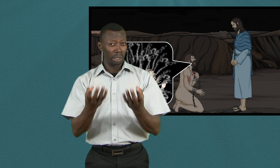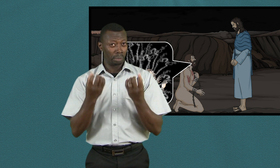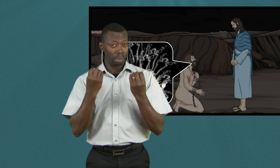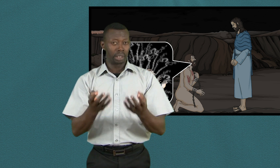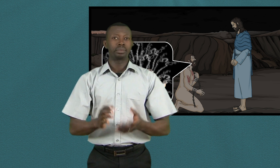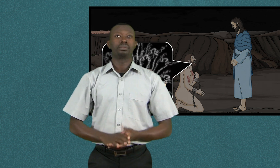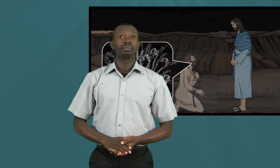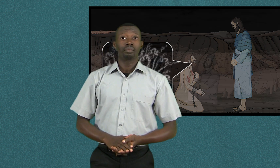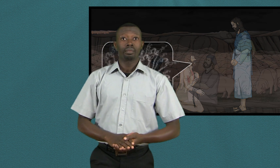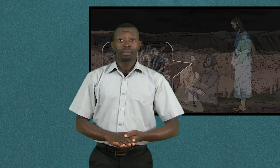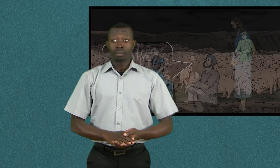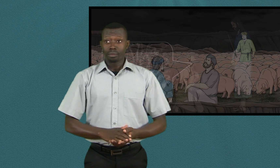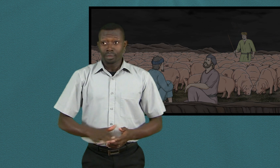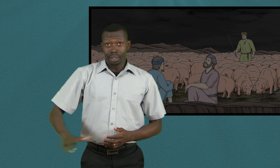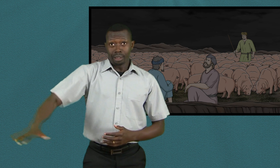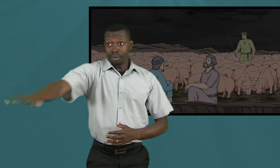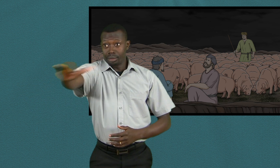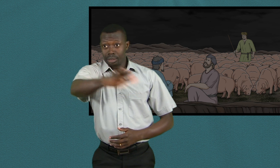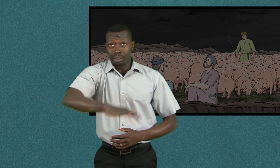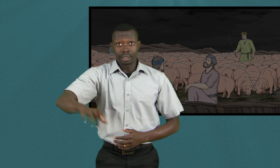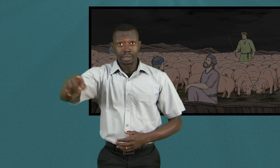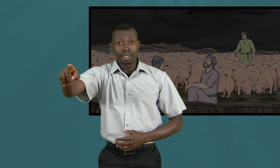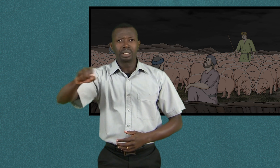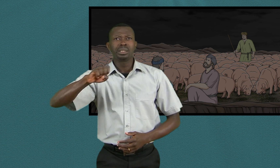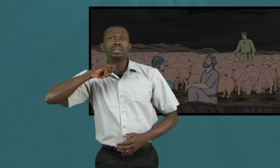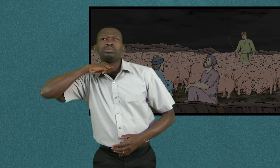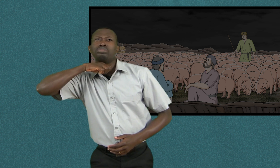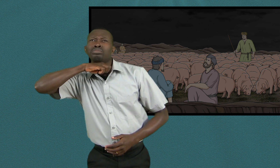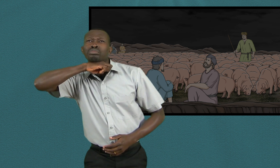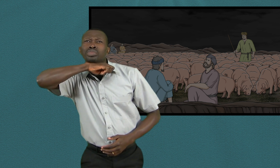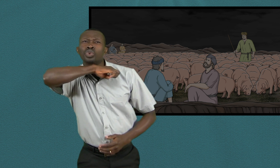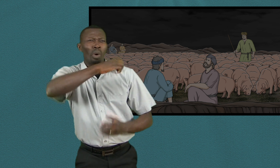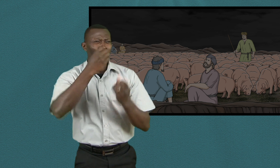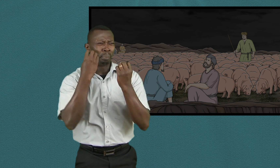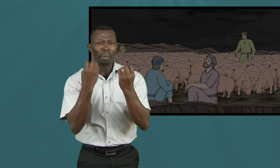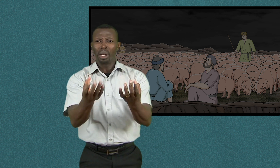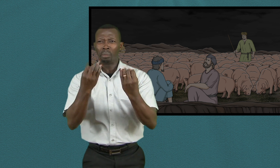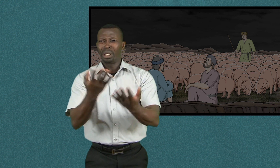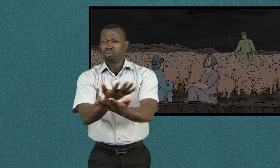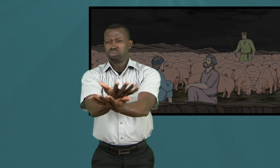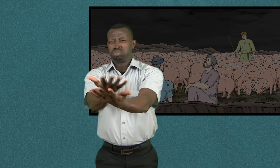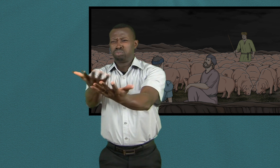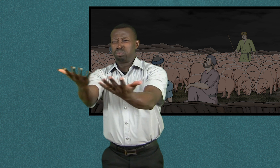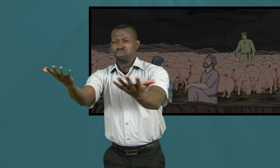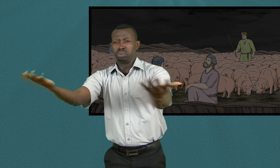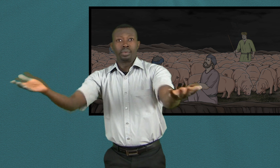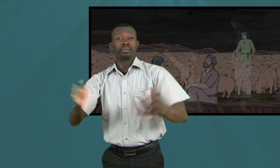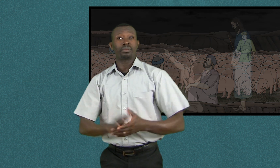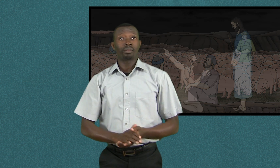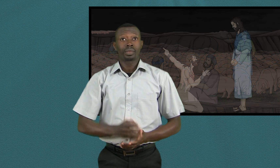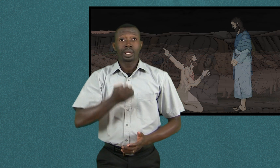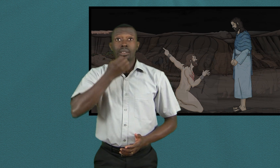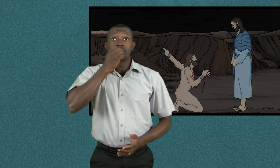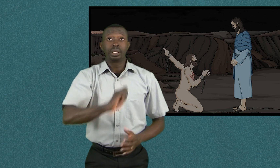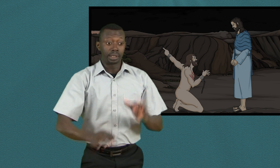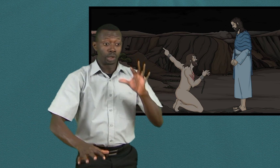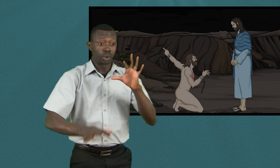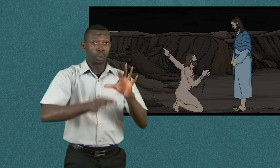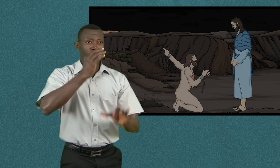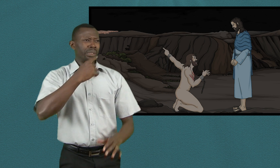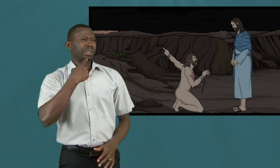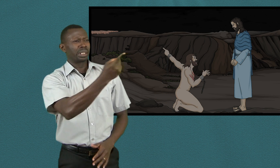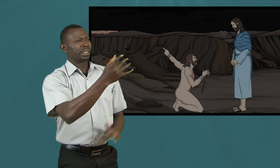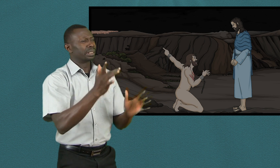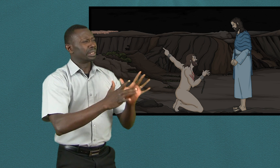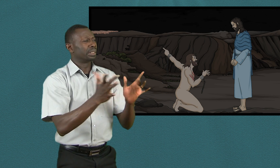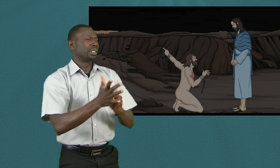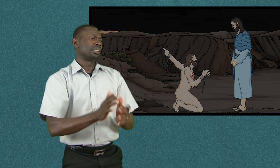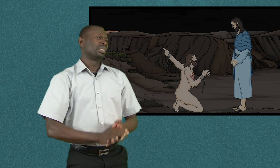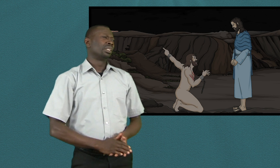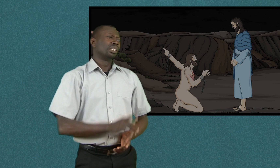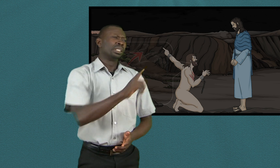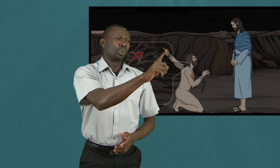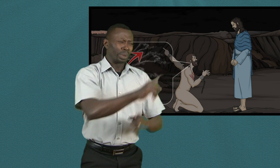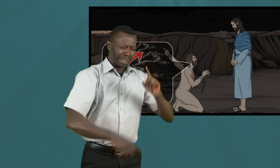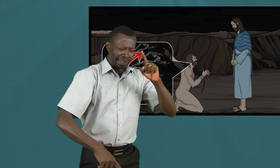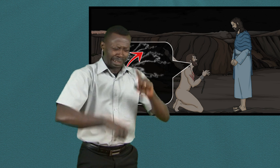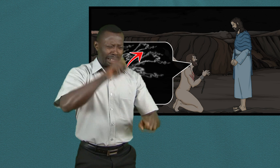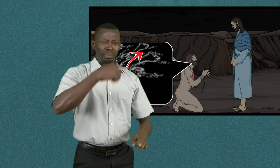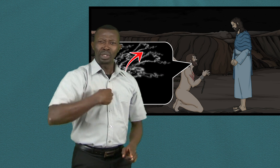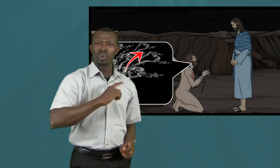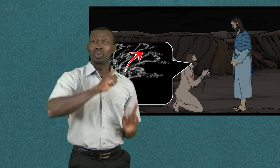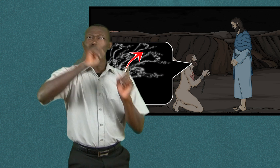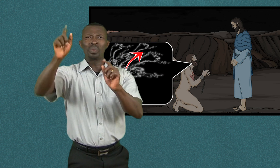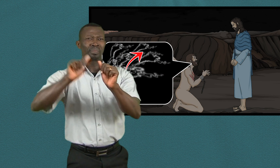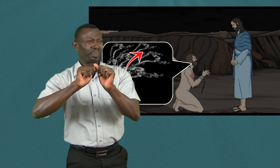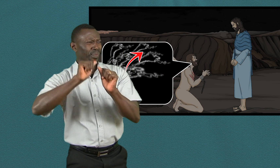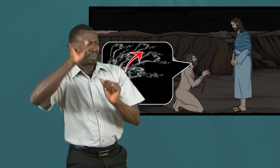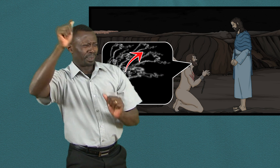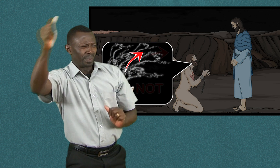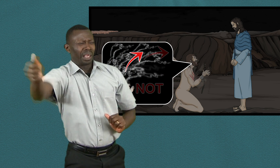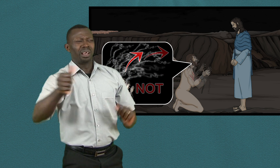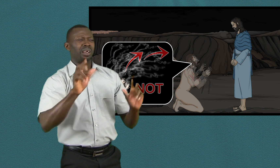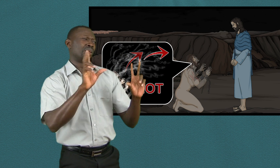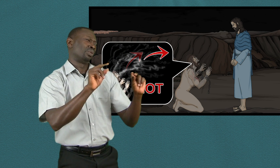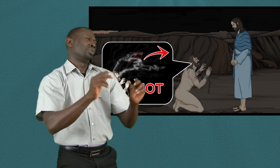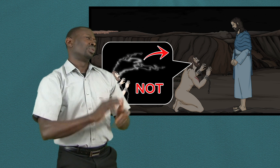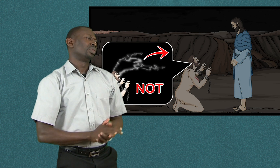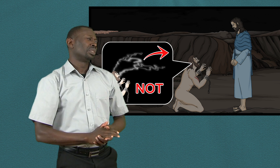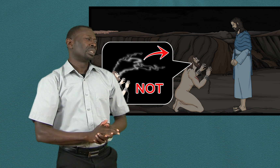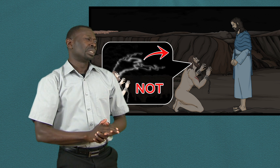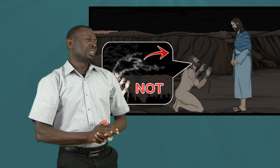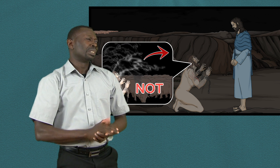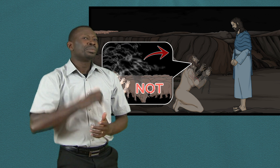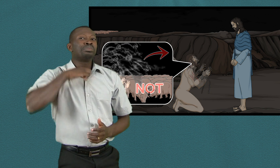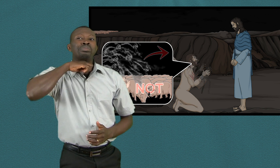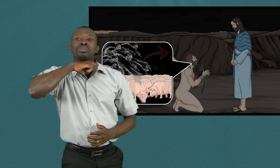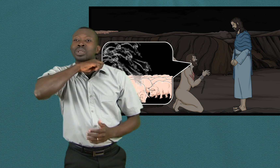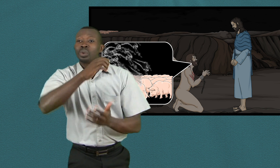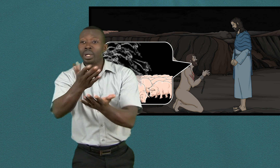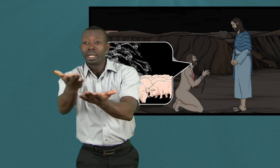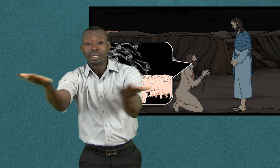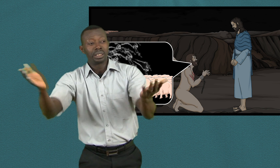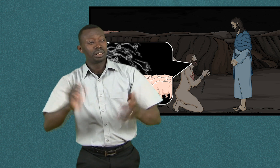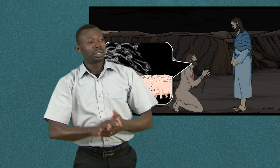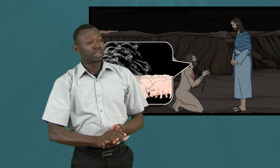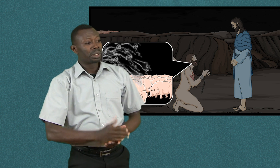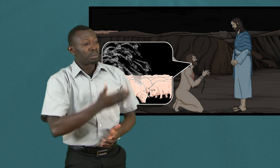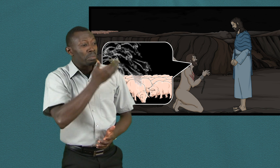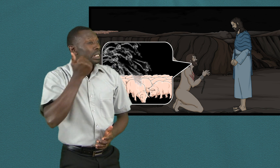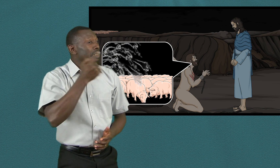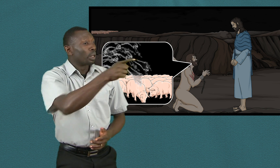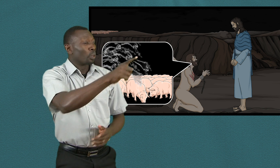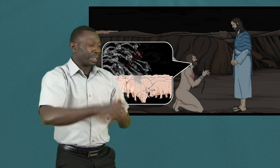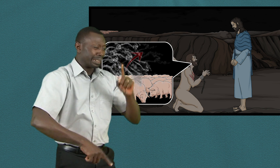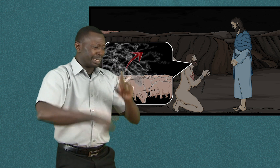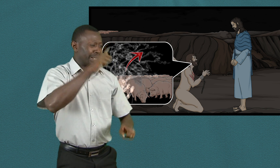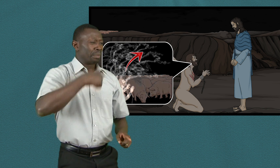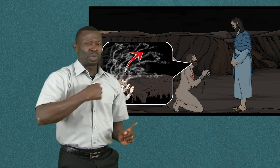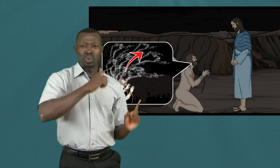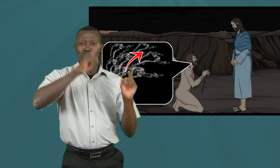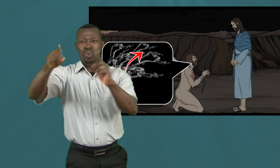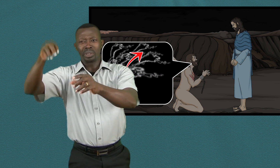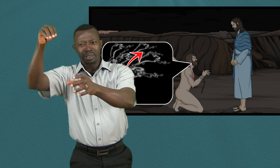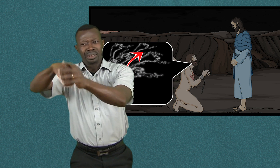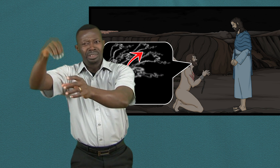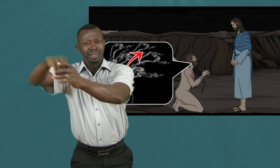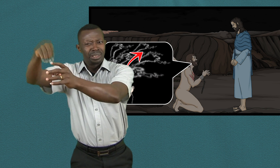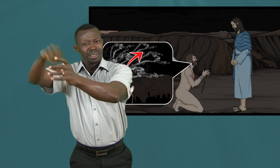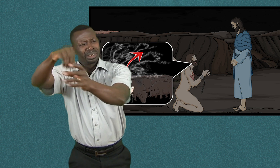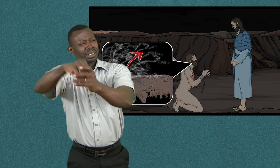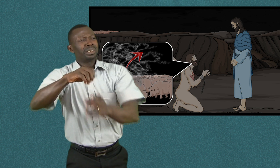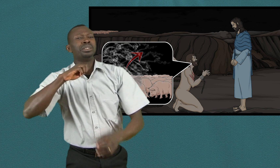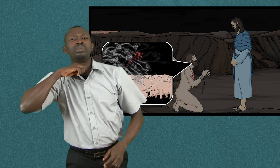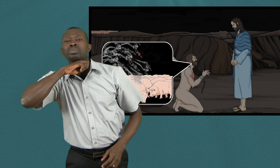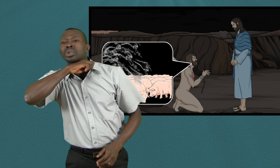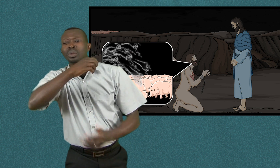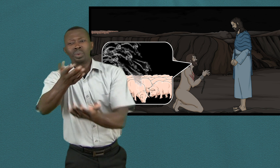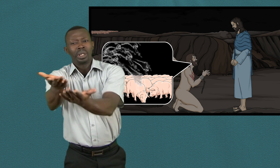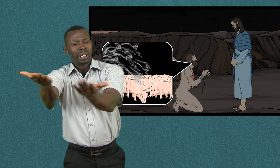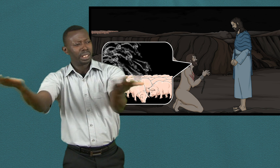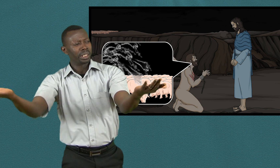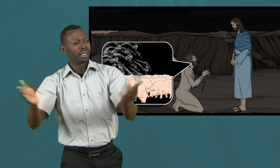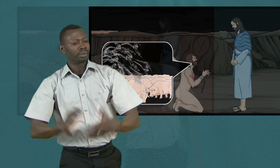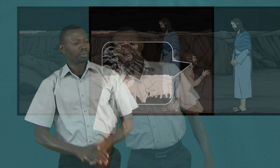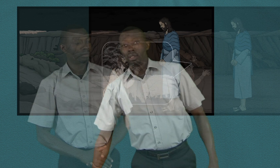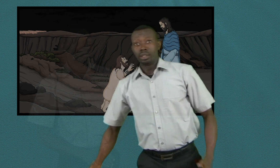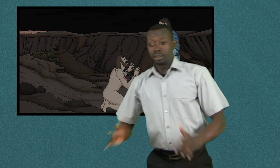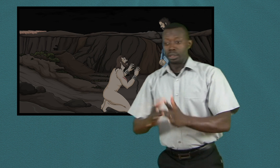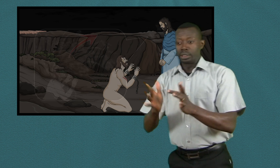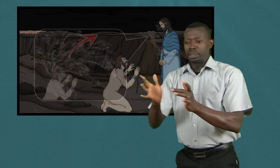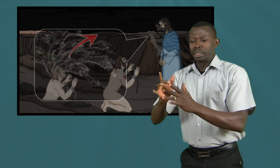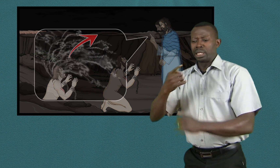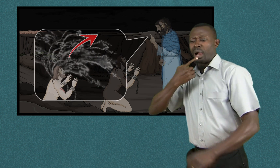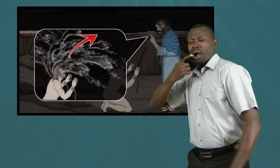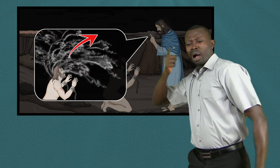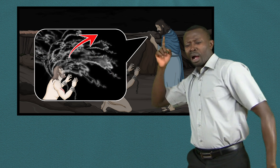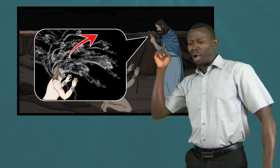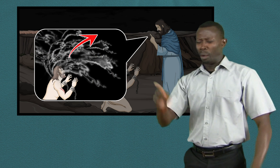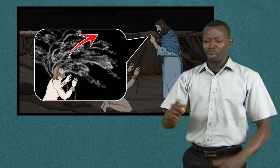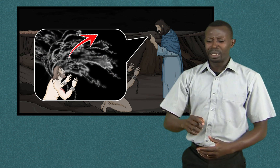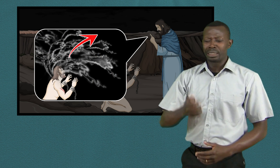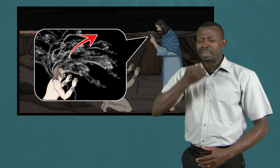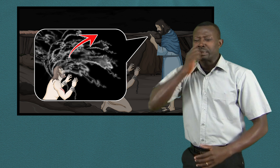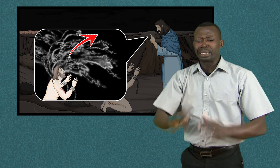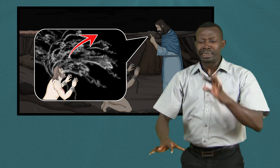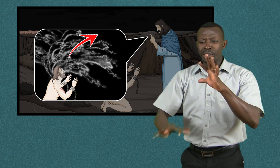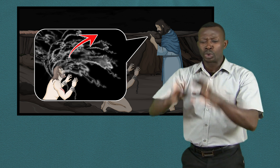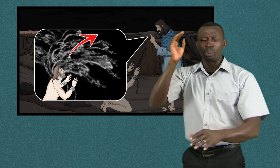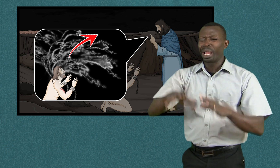There on the nearby hillside a large herd of pigs was feeding. So the demons begged Jesus, “Send us to the pigs, so that we may enter them.”